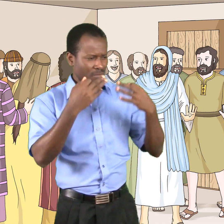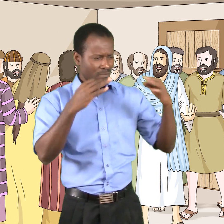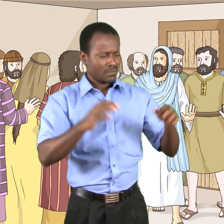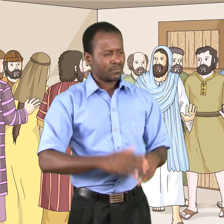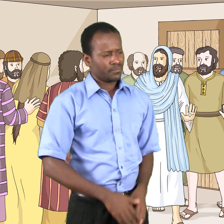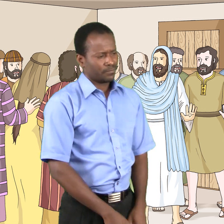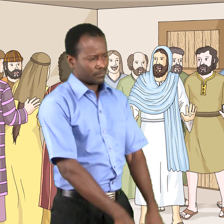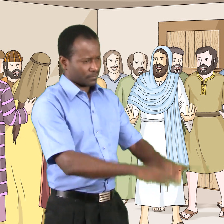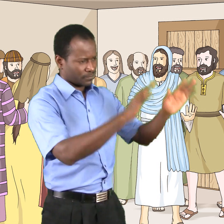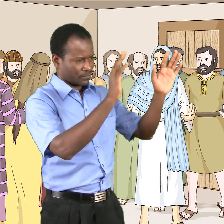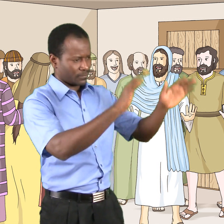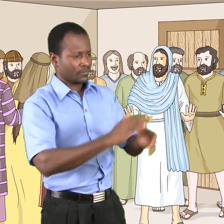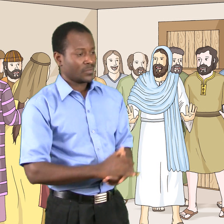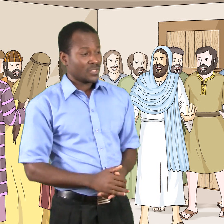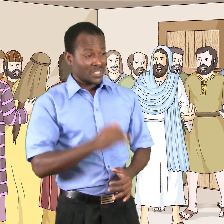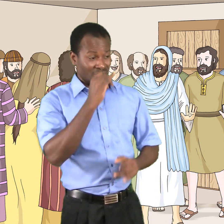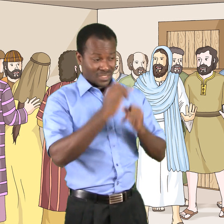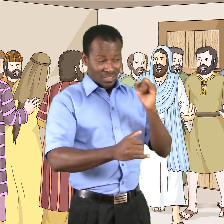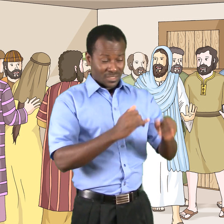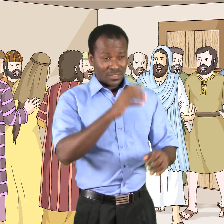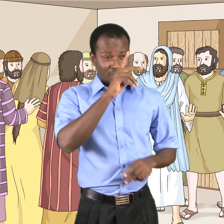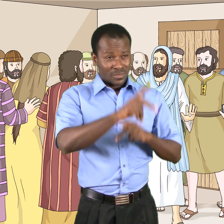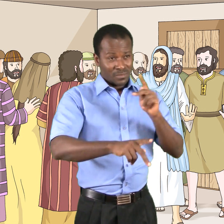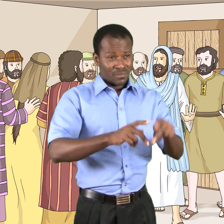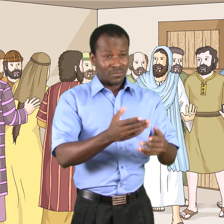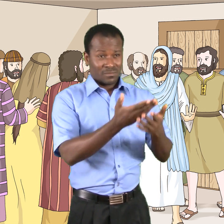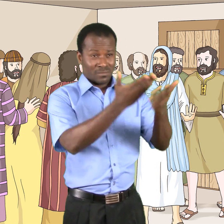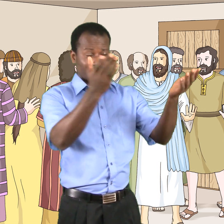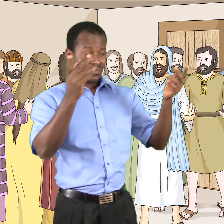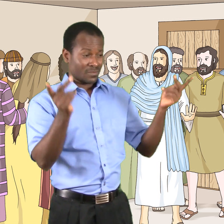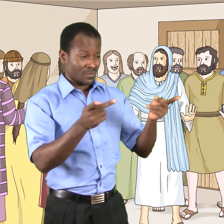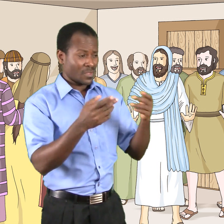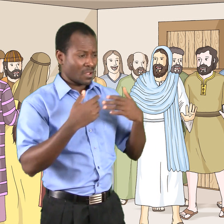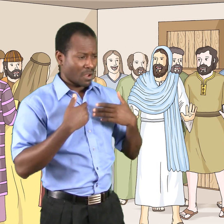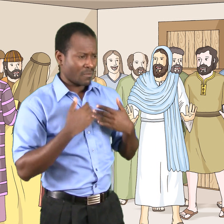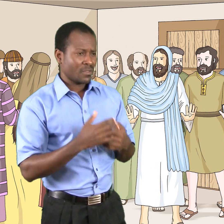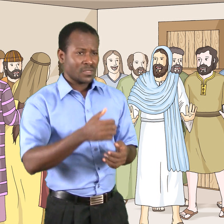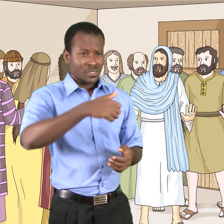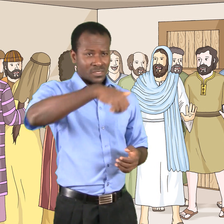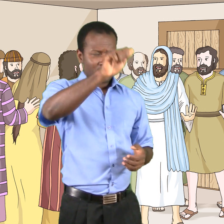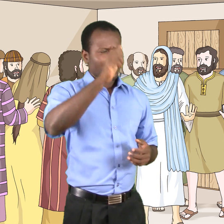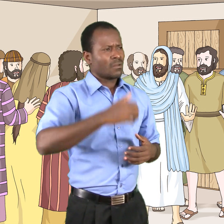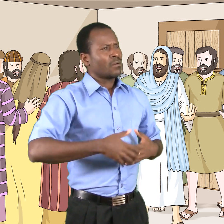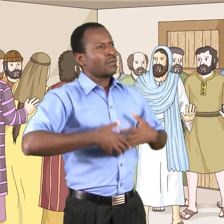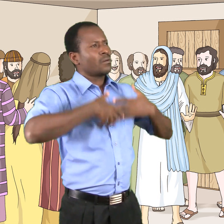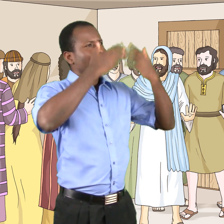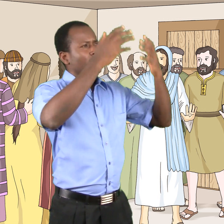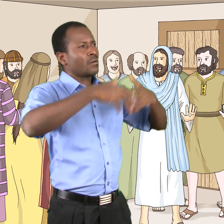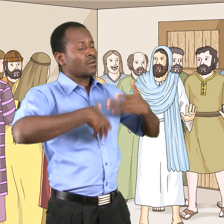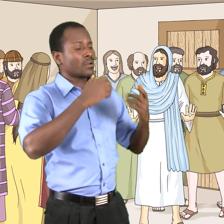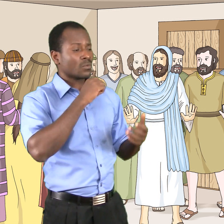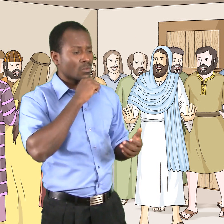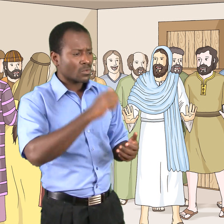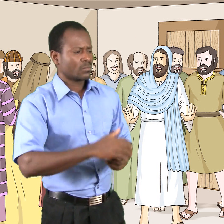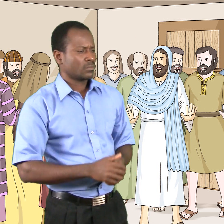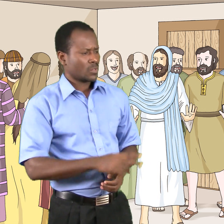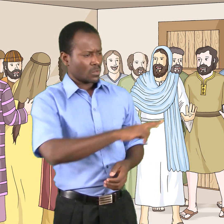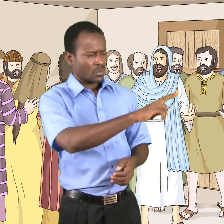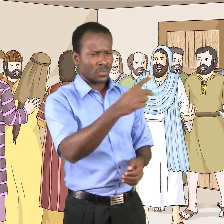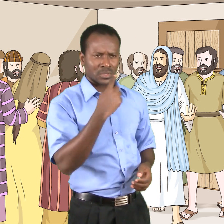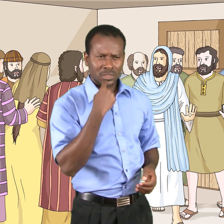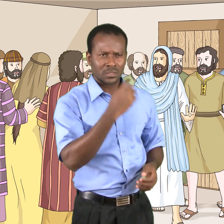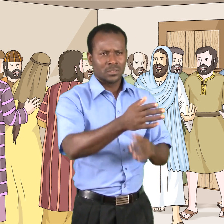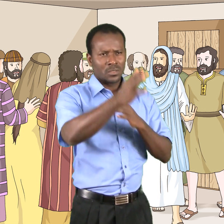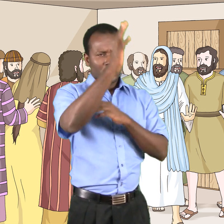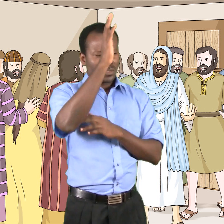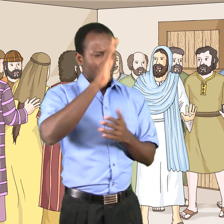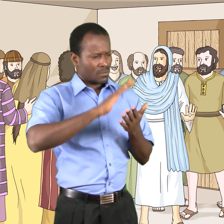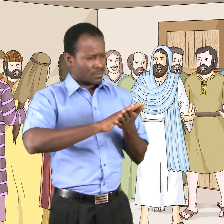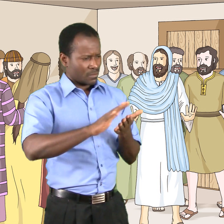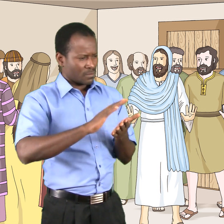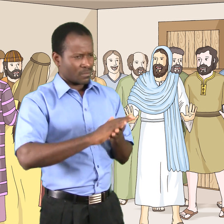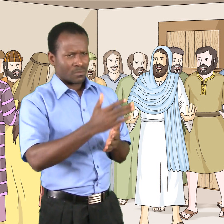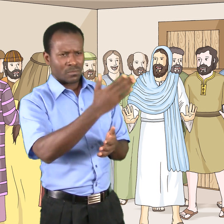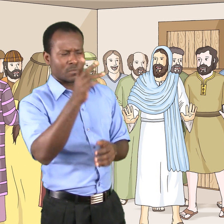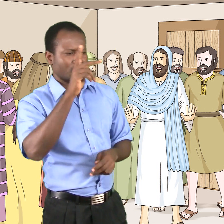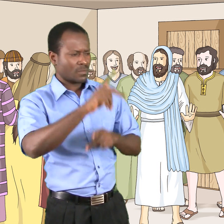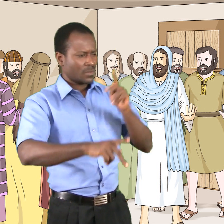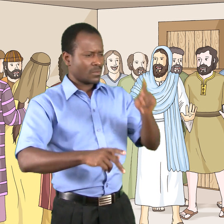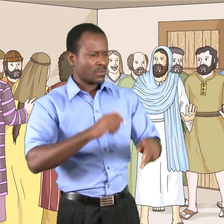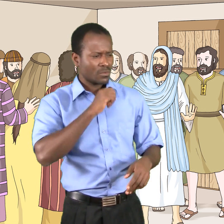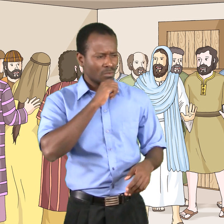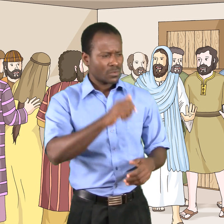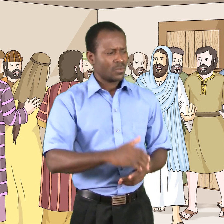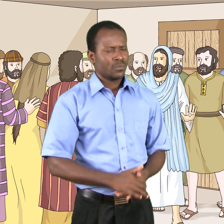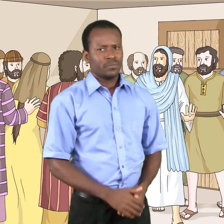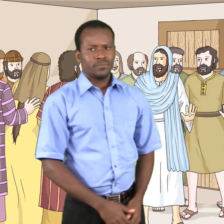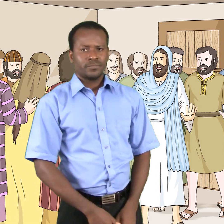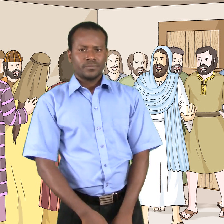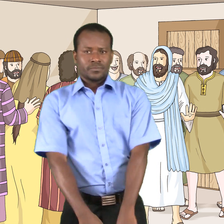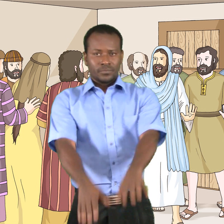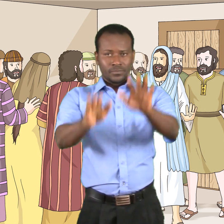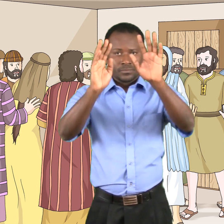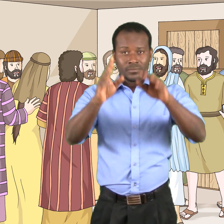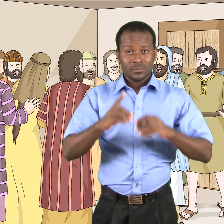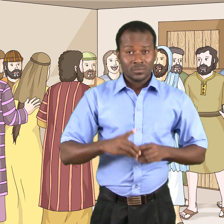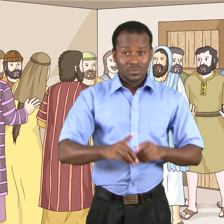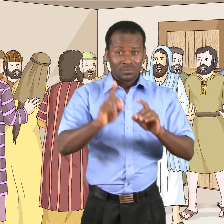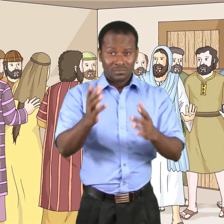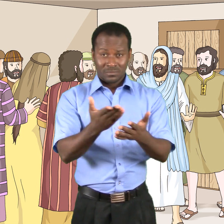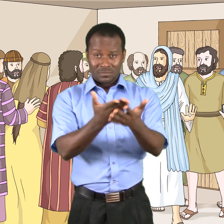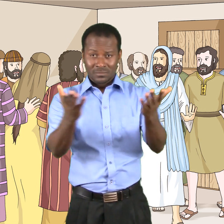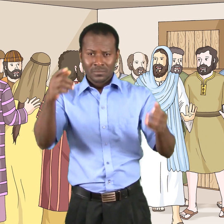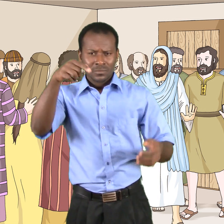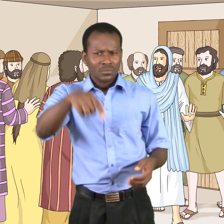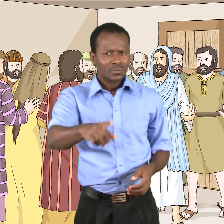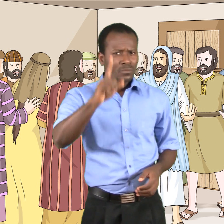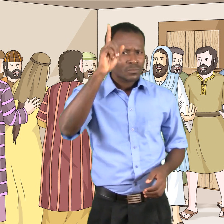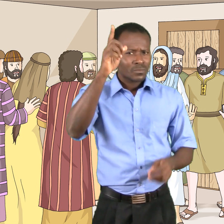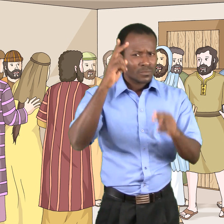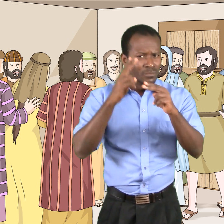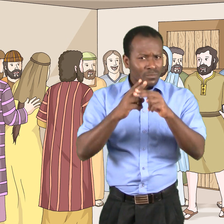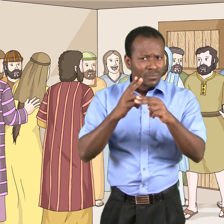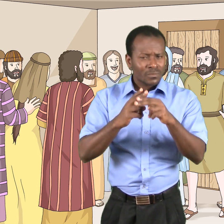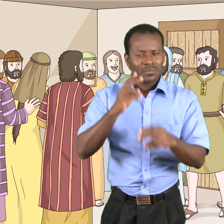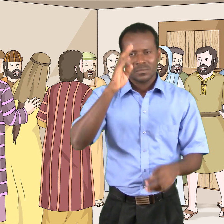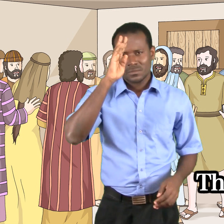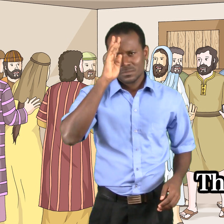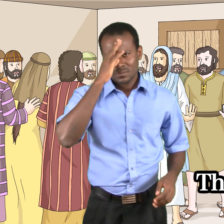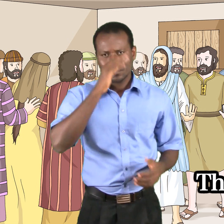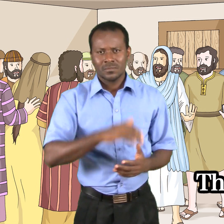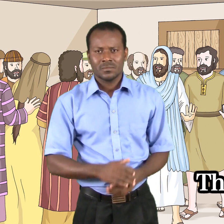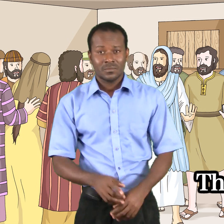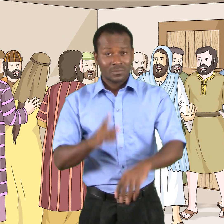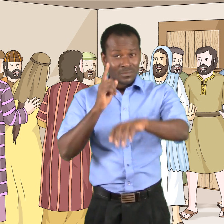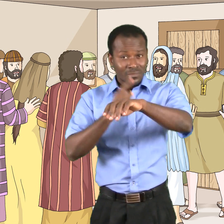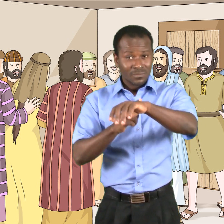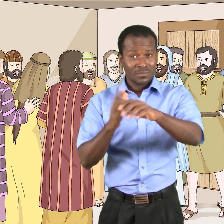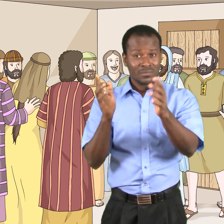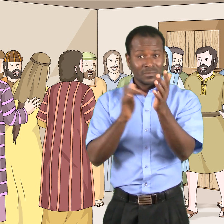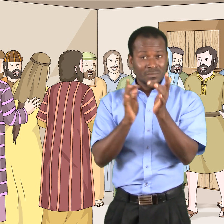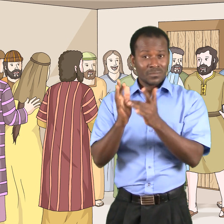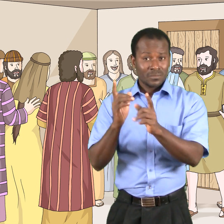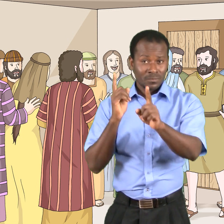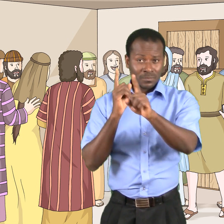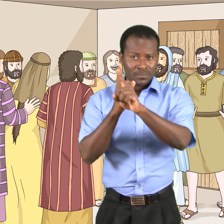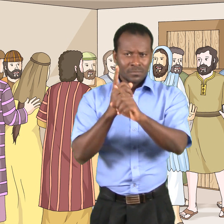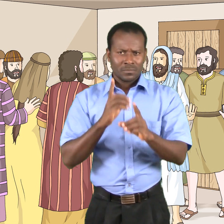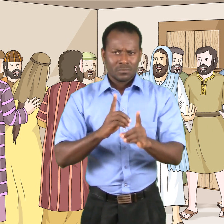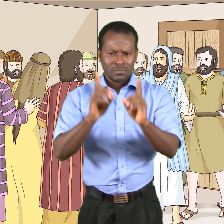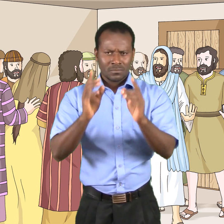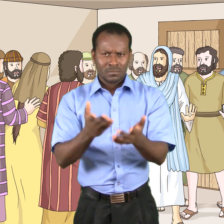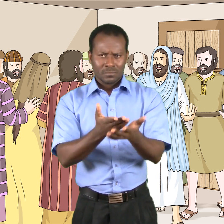If you forgive anyone his sins, they are forgiven;